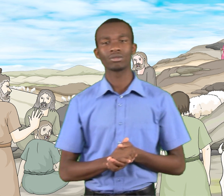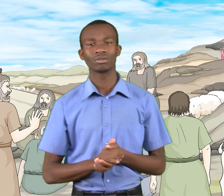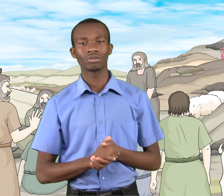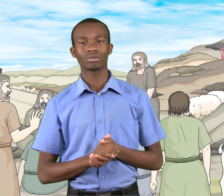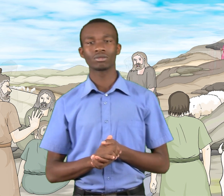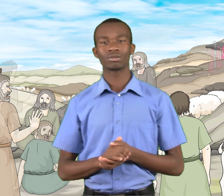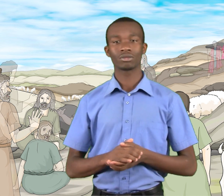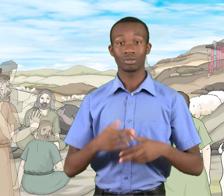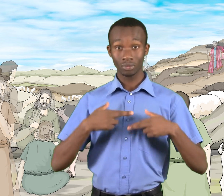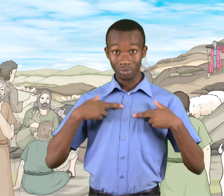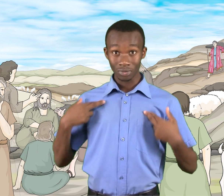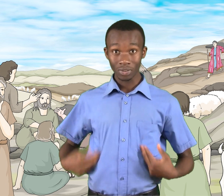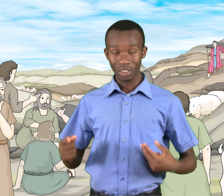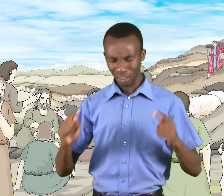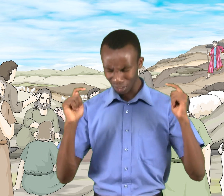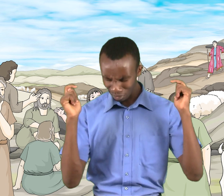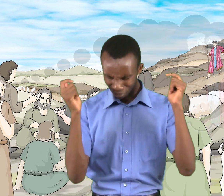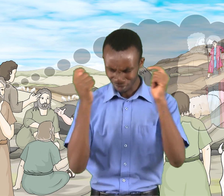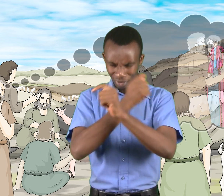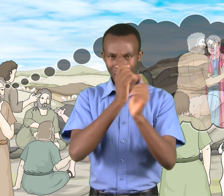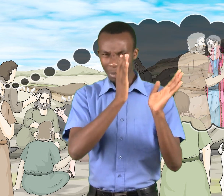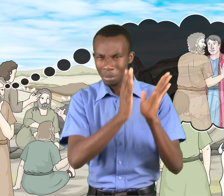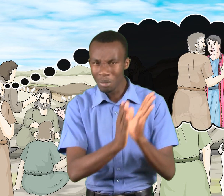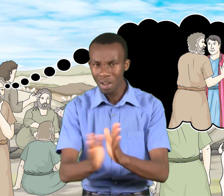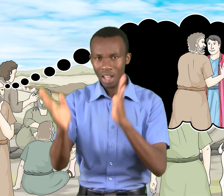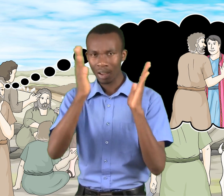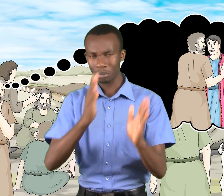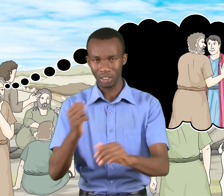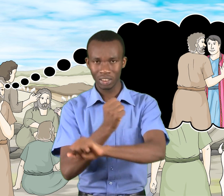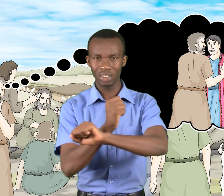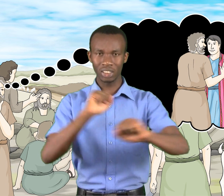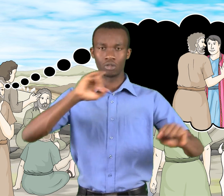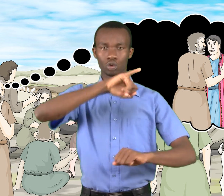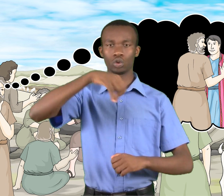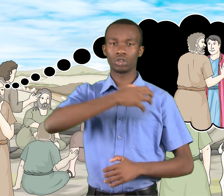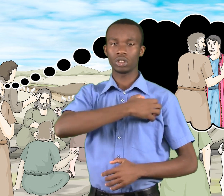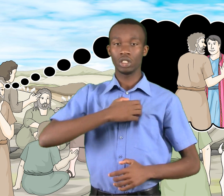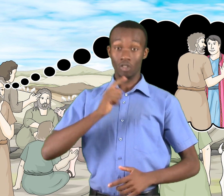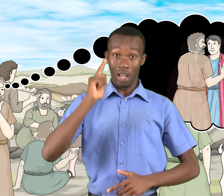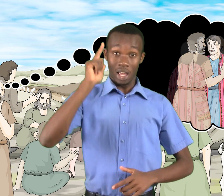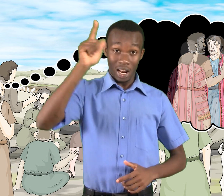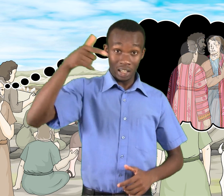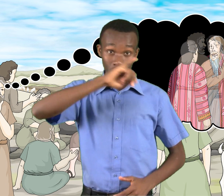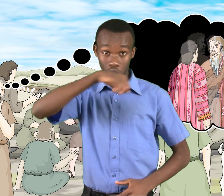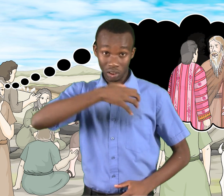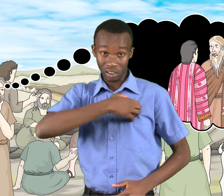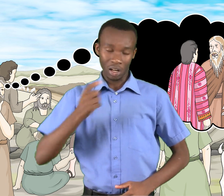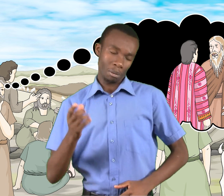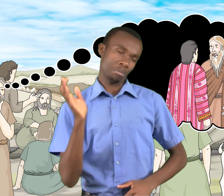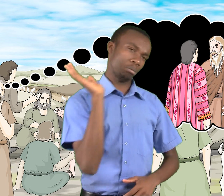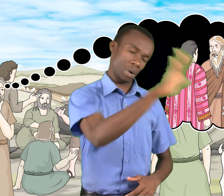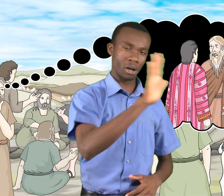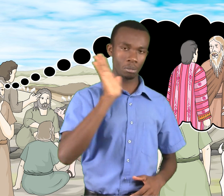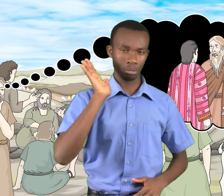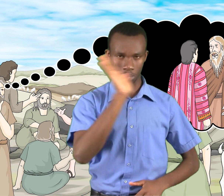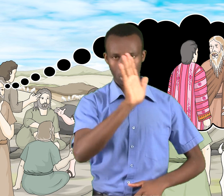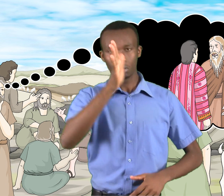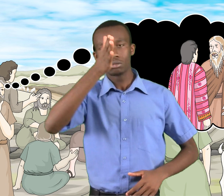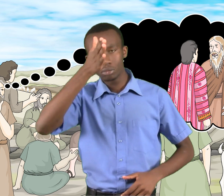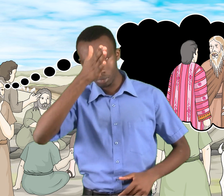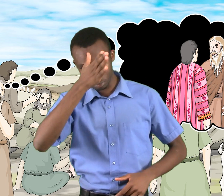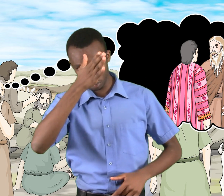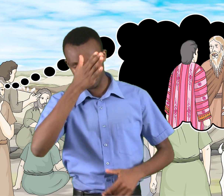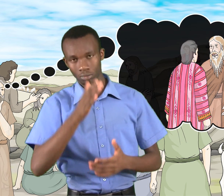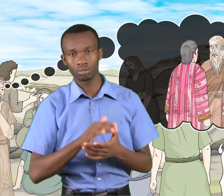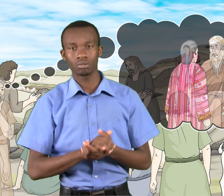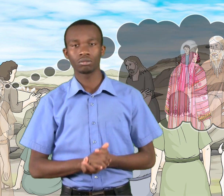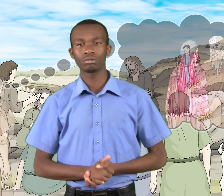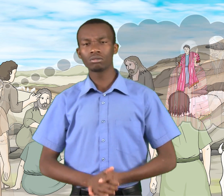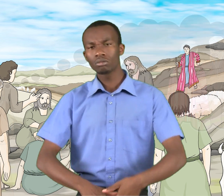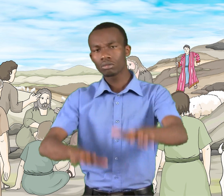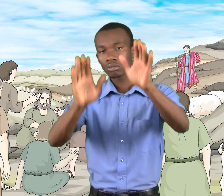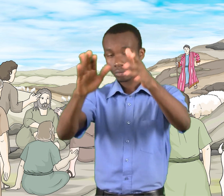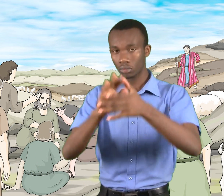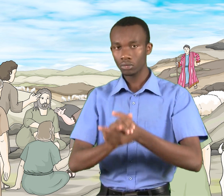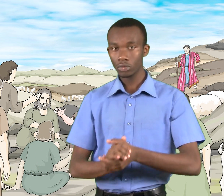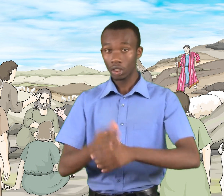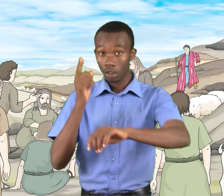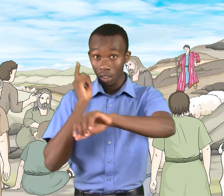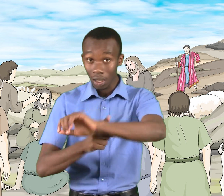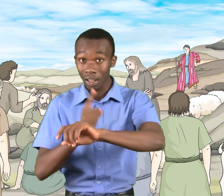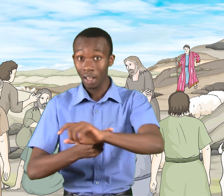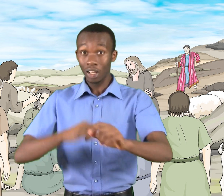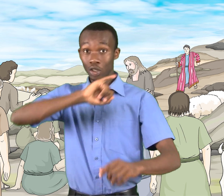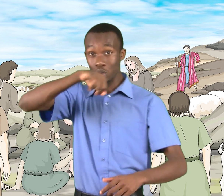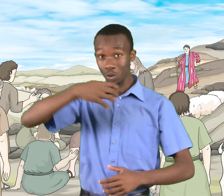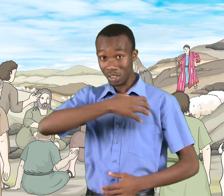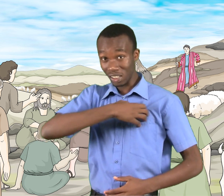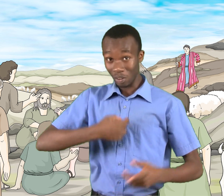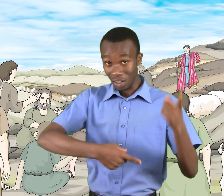Reuben said this so that he could rescue Joseph from their hands and return him to his father.